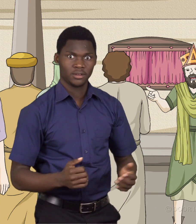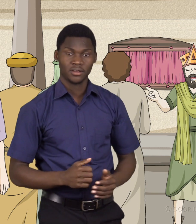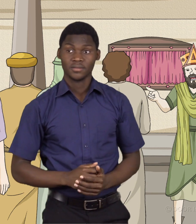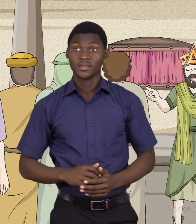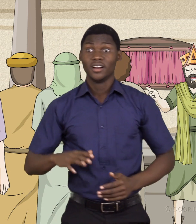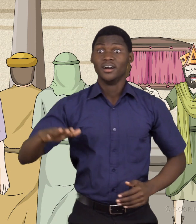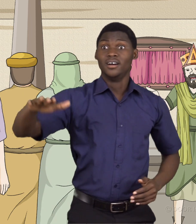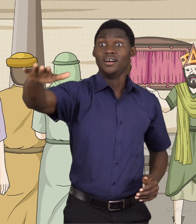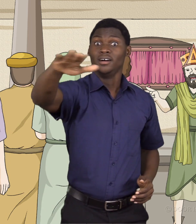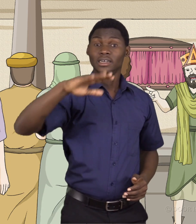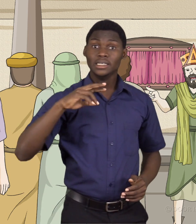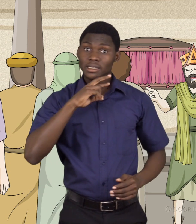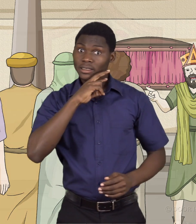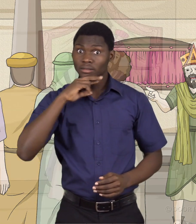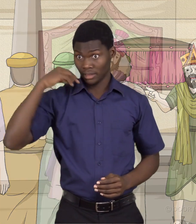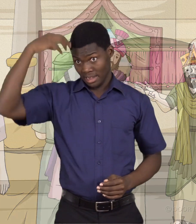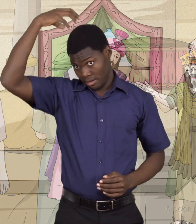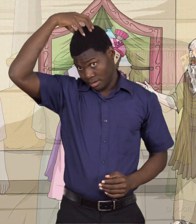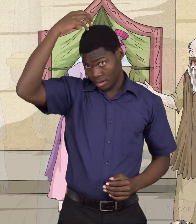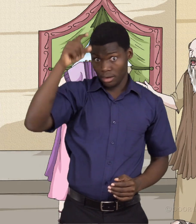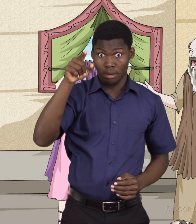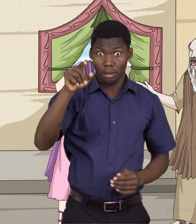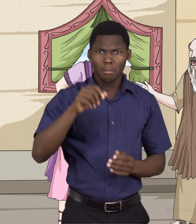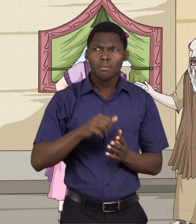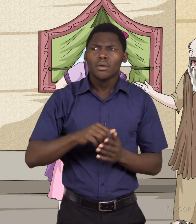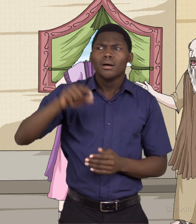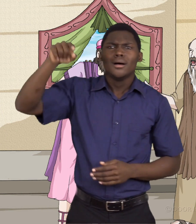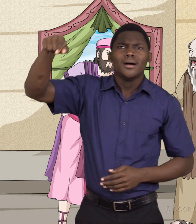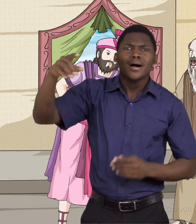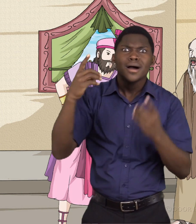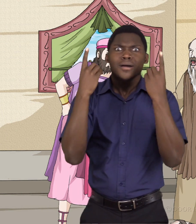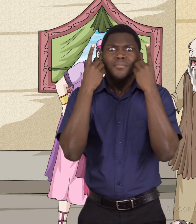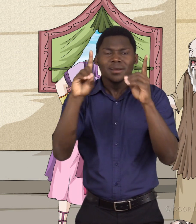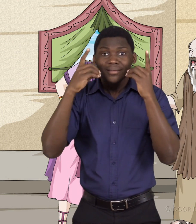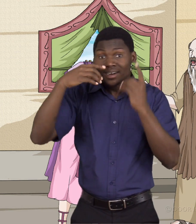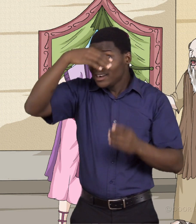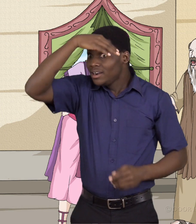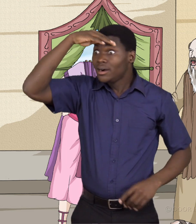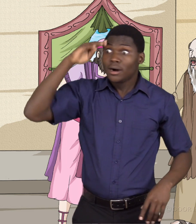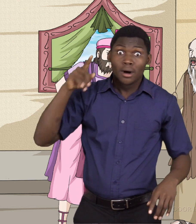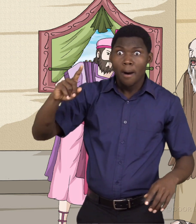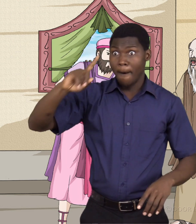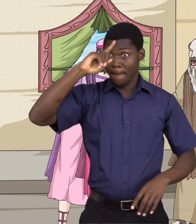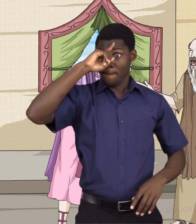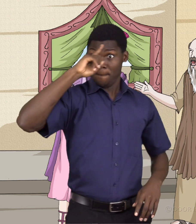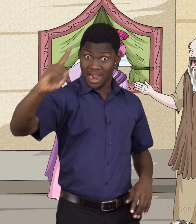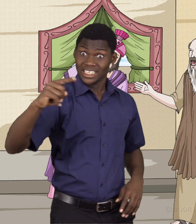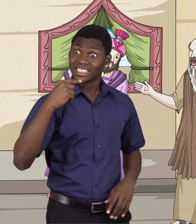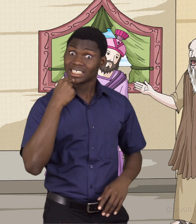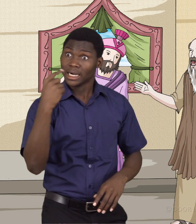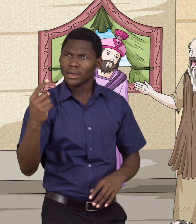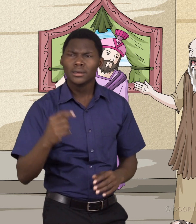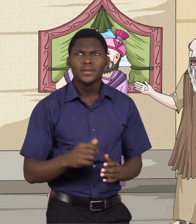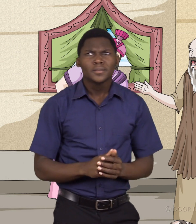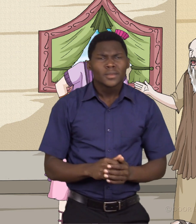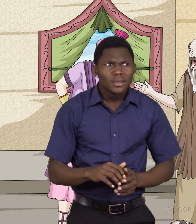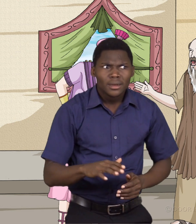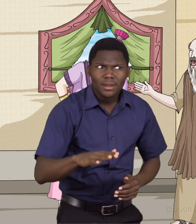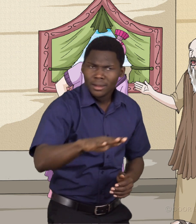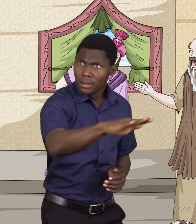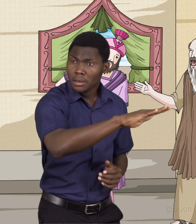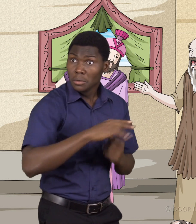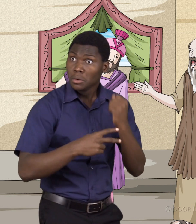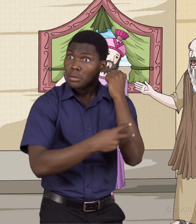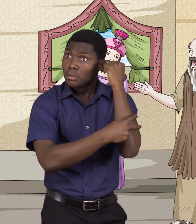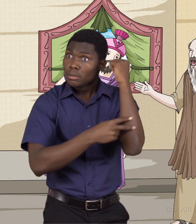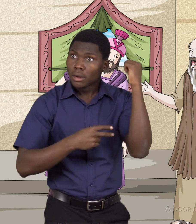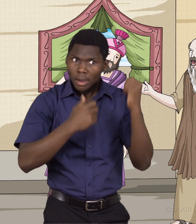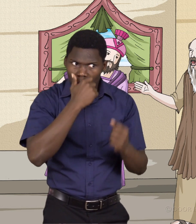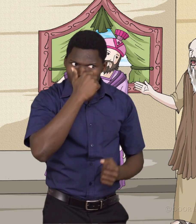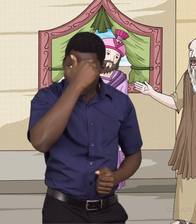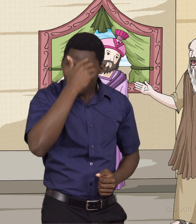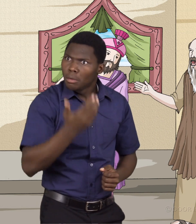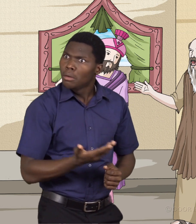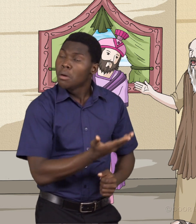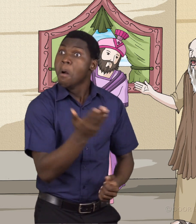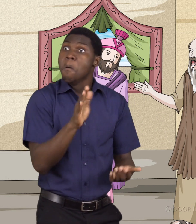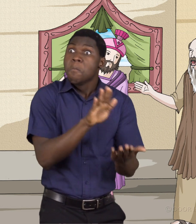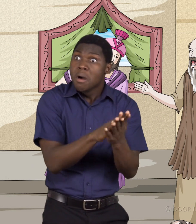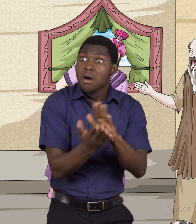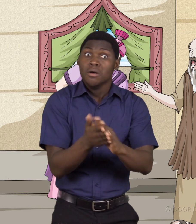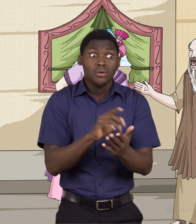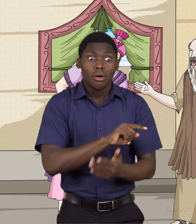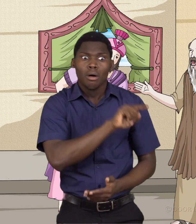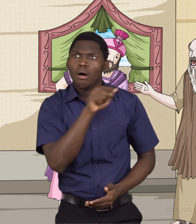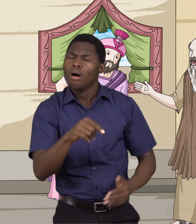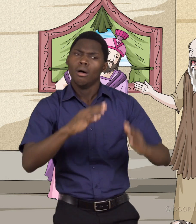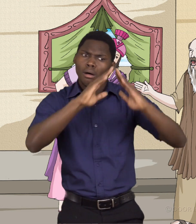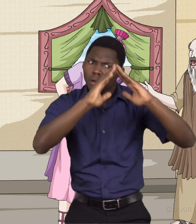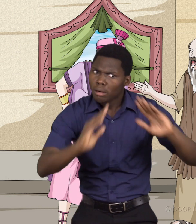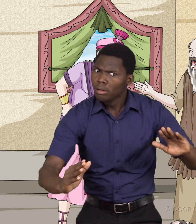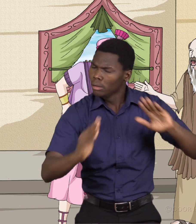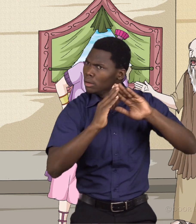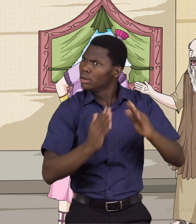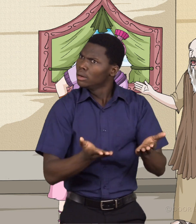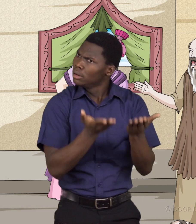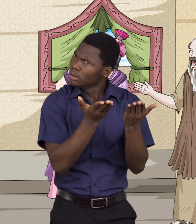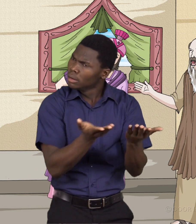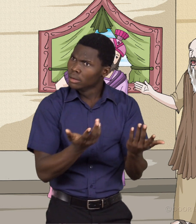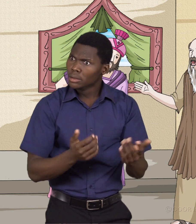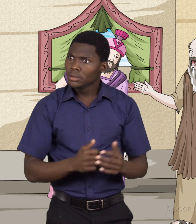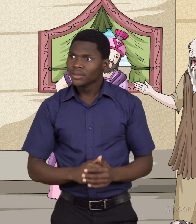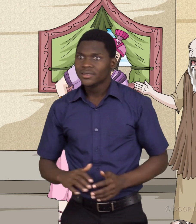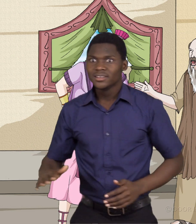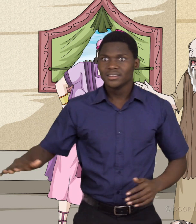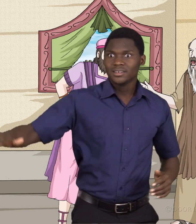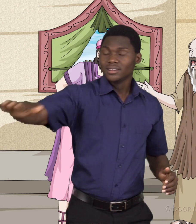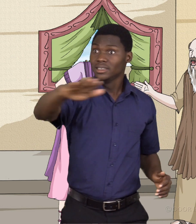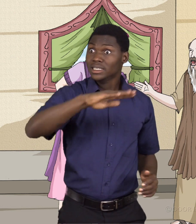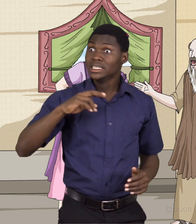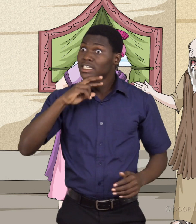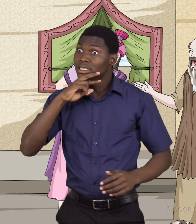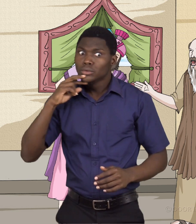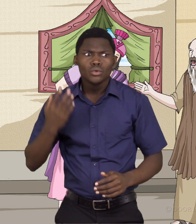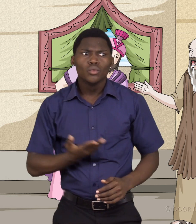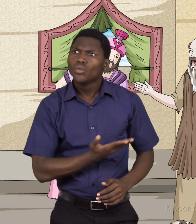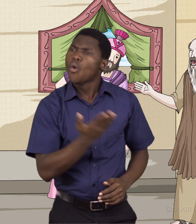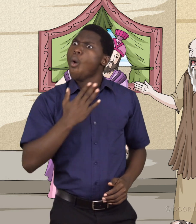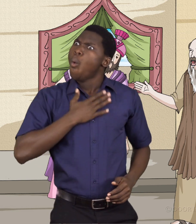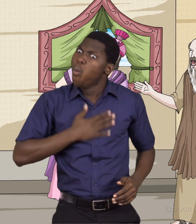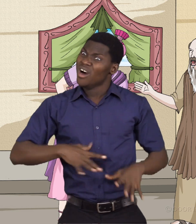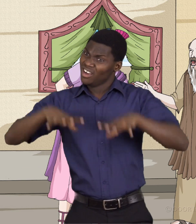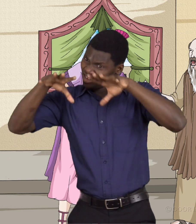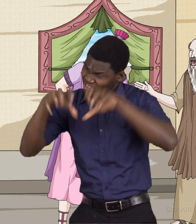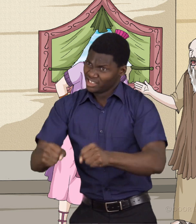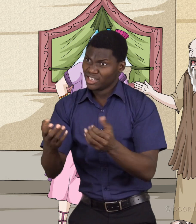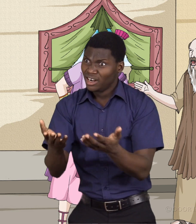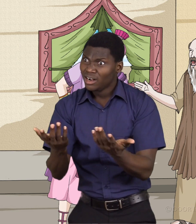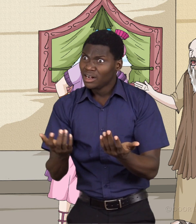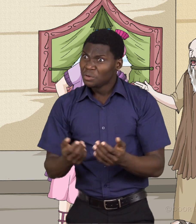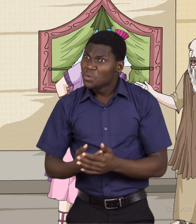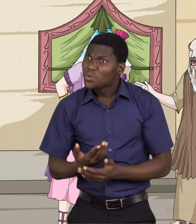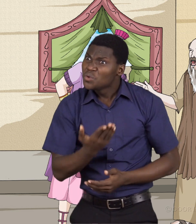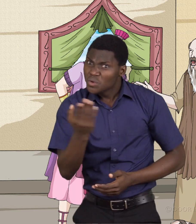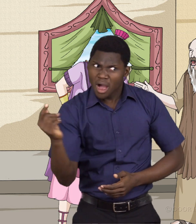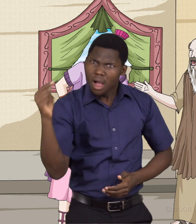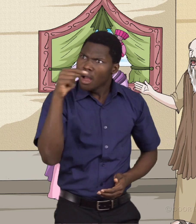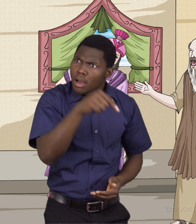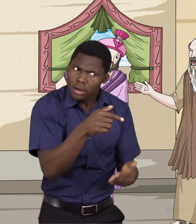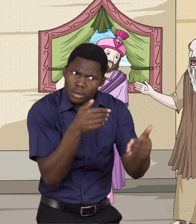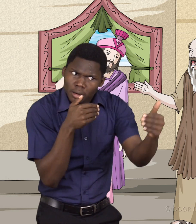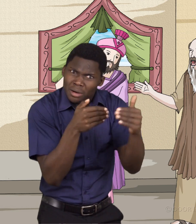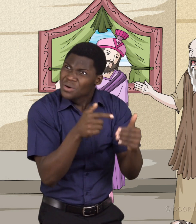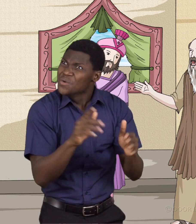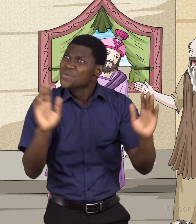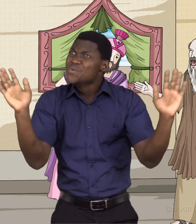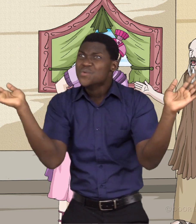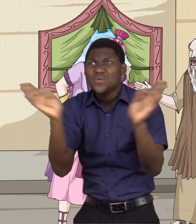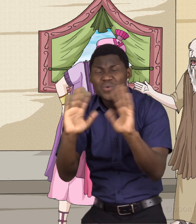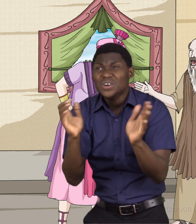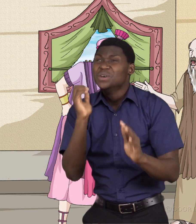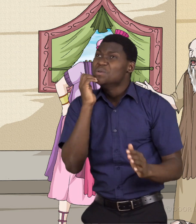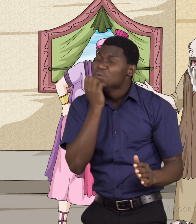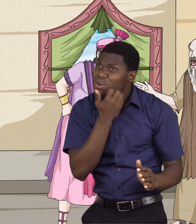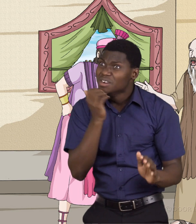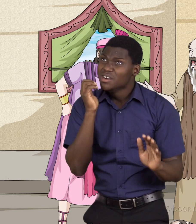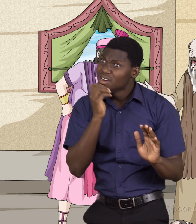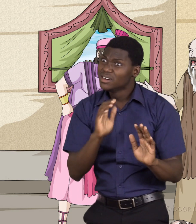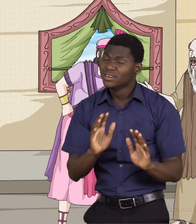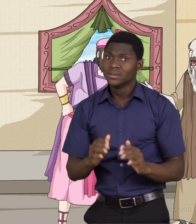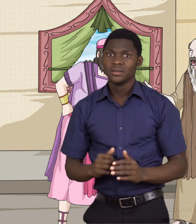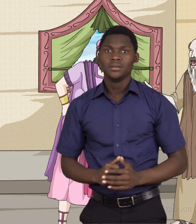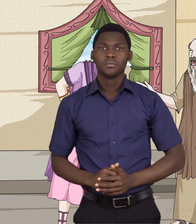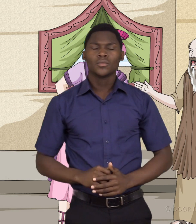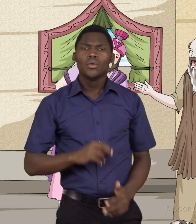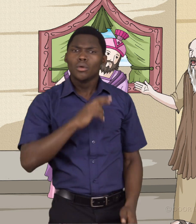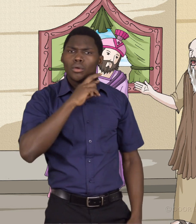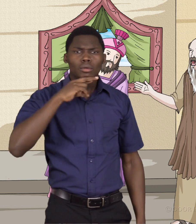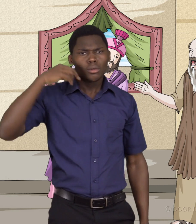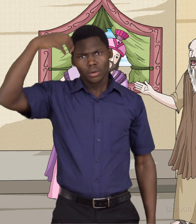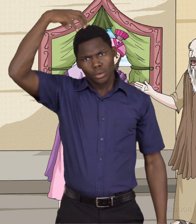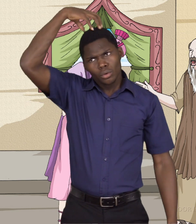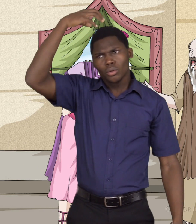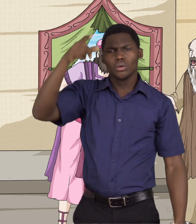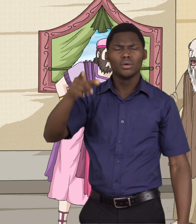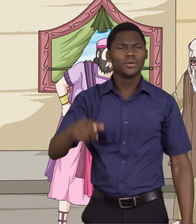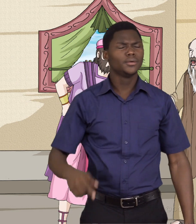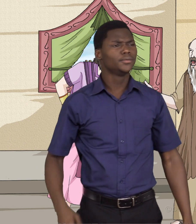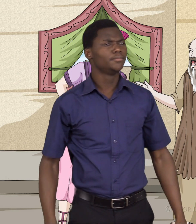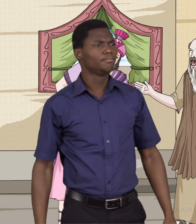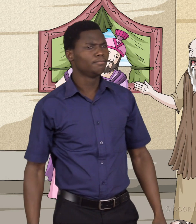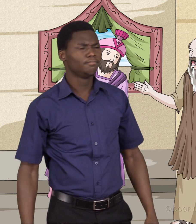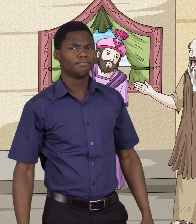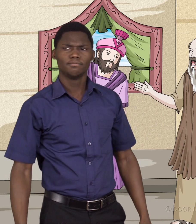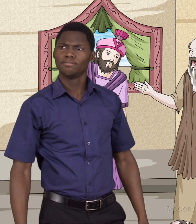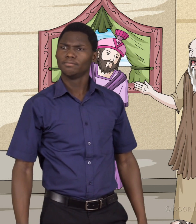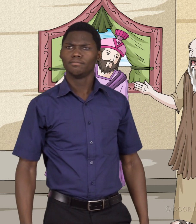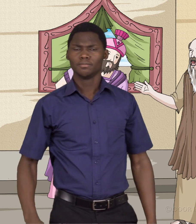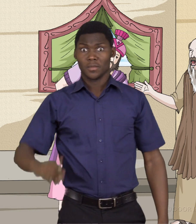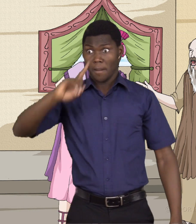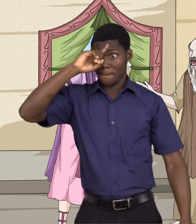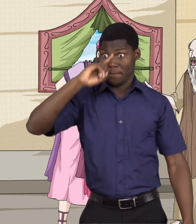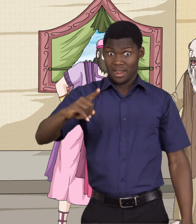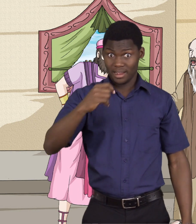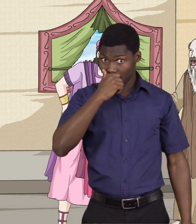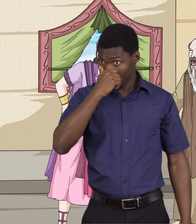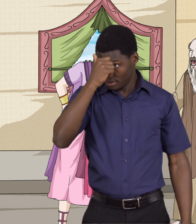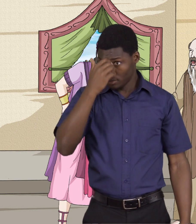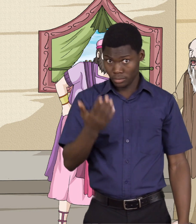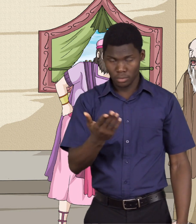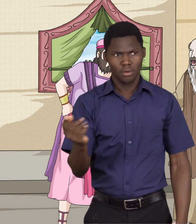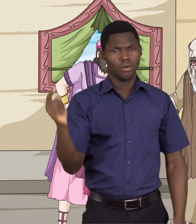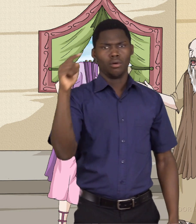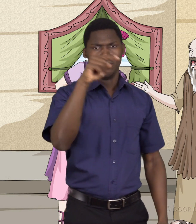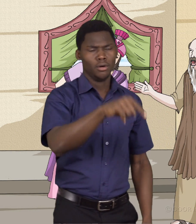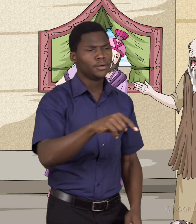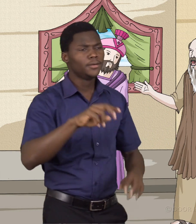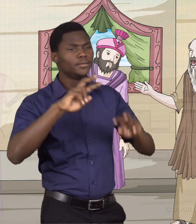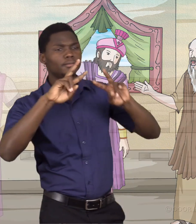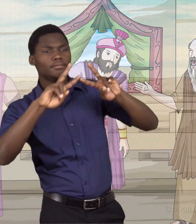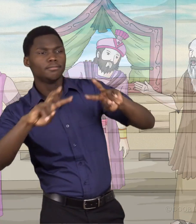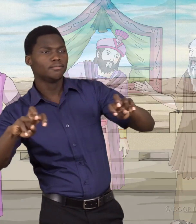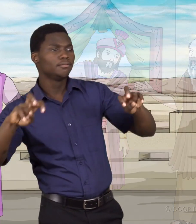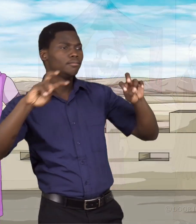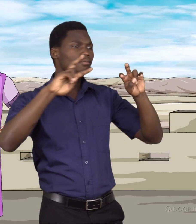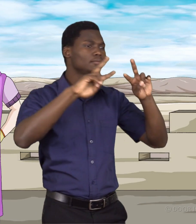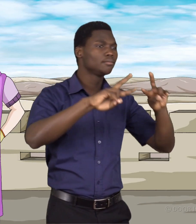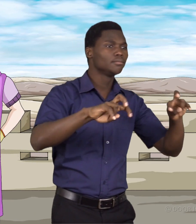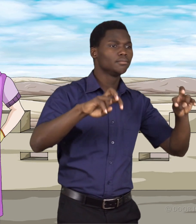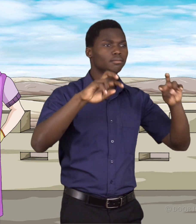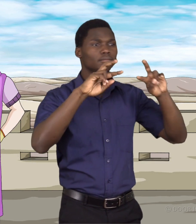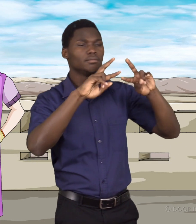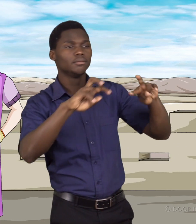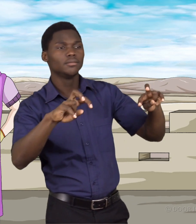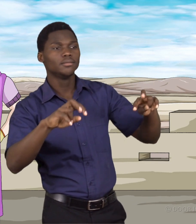Then the man of God sent word to the king of Israel: “Be careful passing by this place, for the Arameans are going down there.”